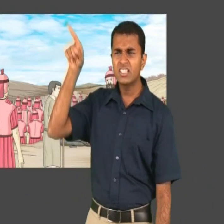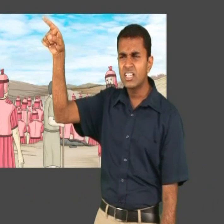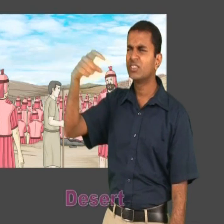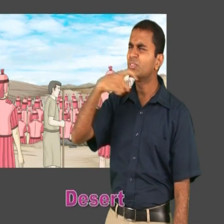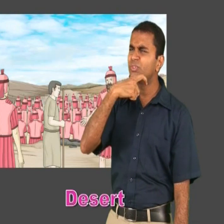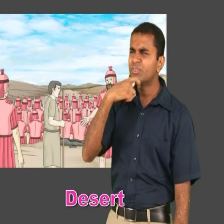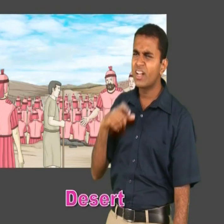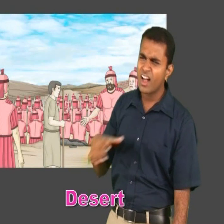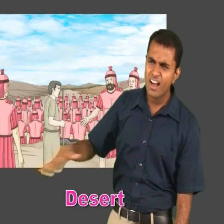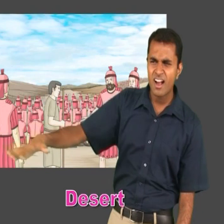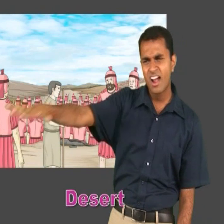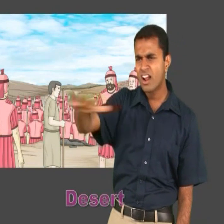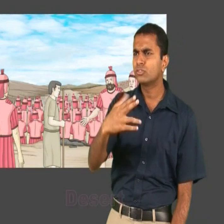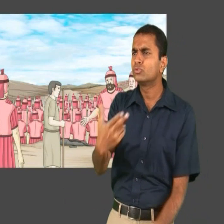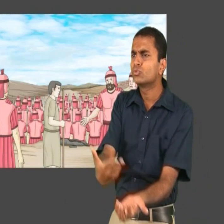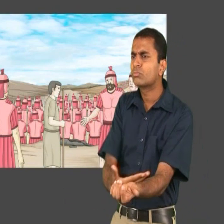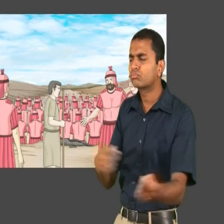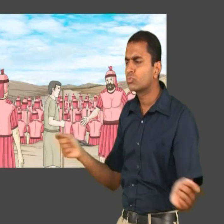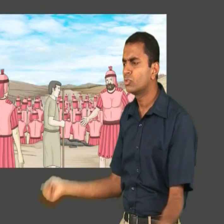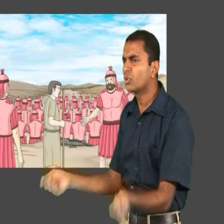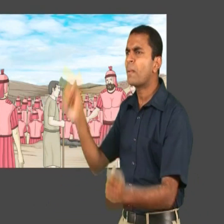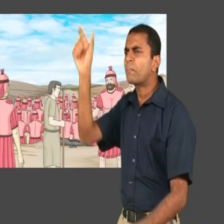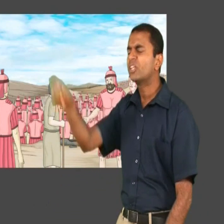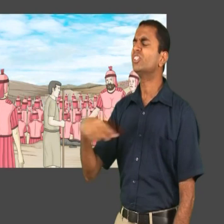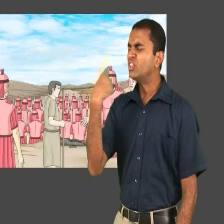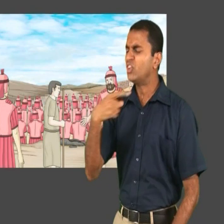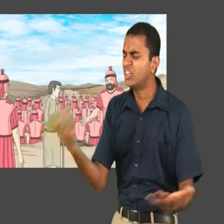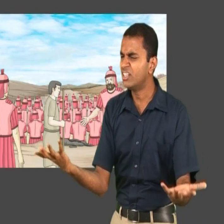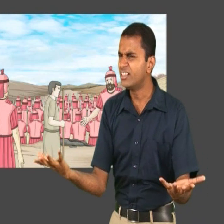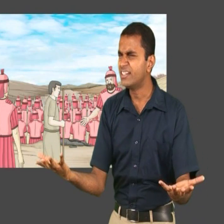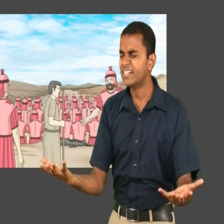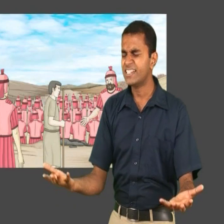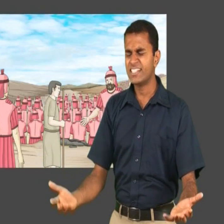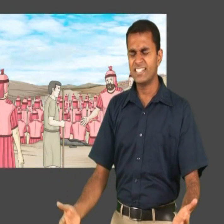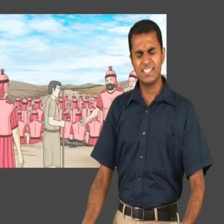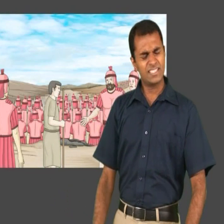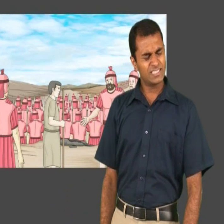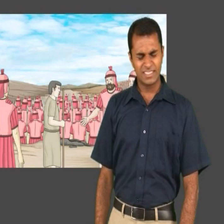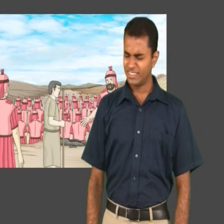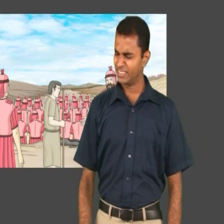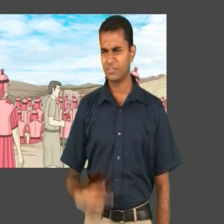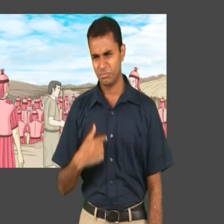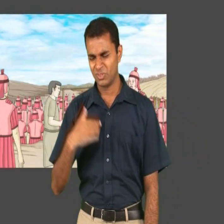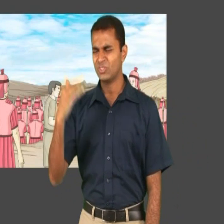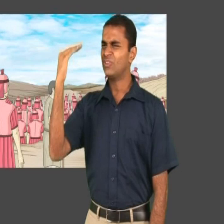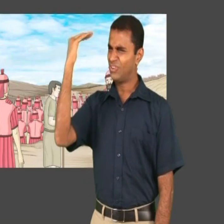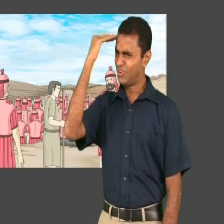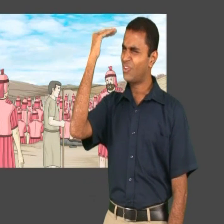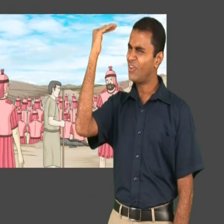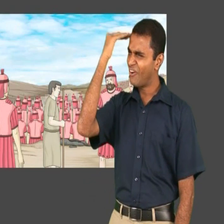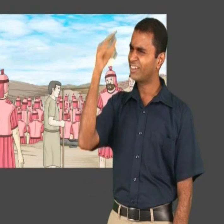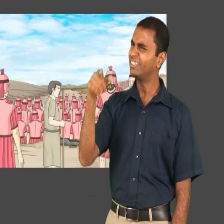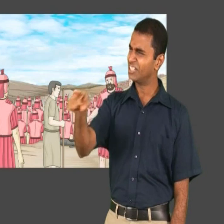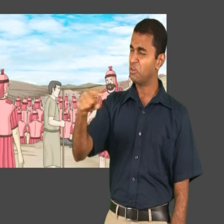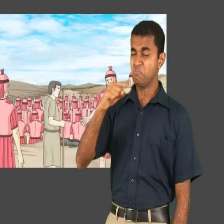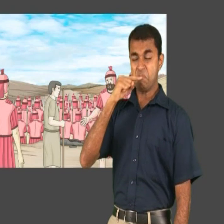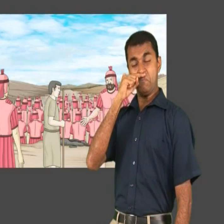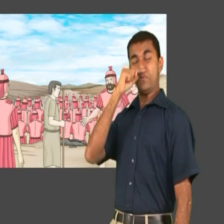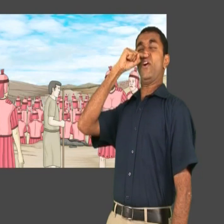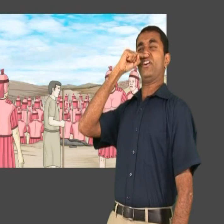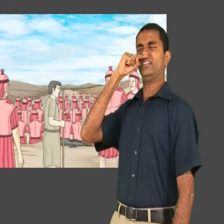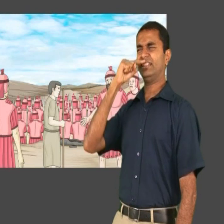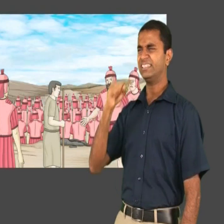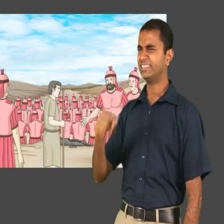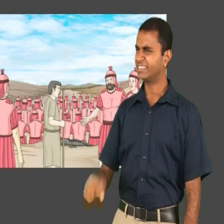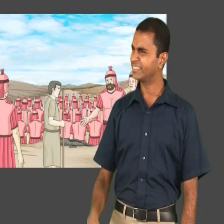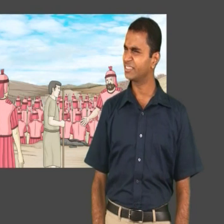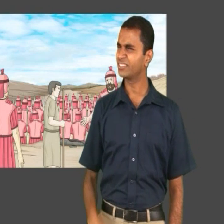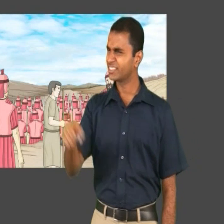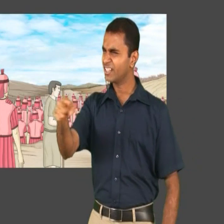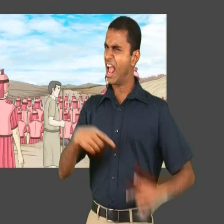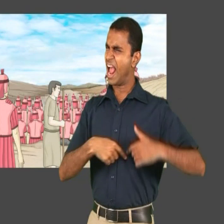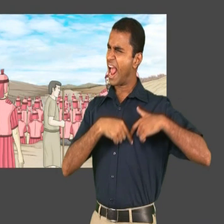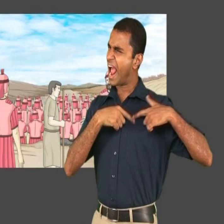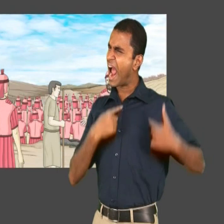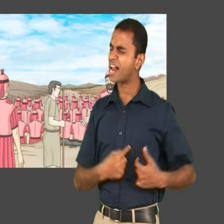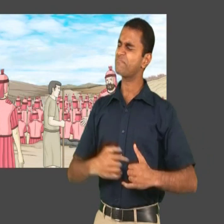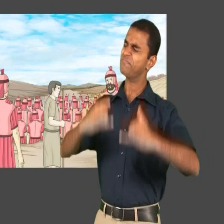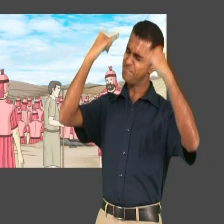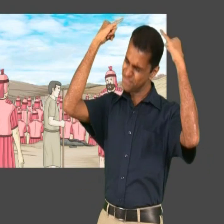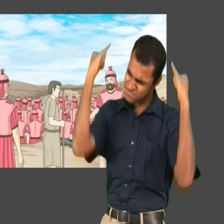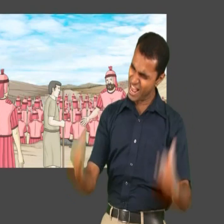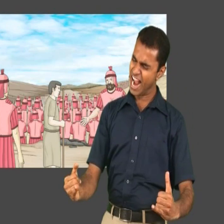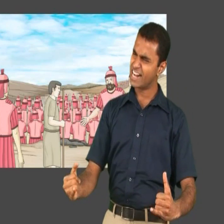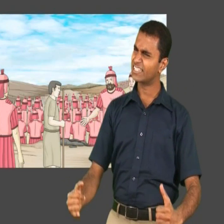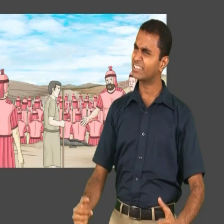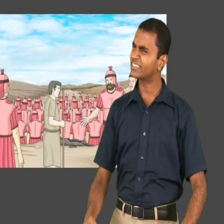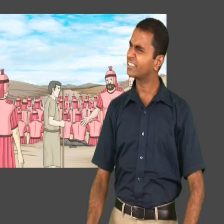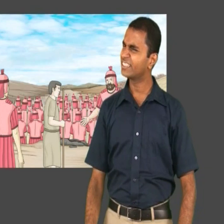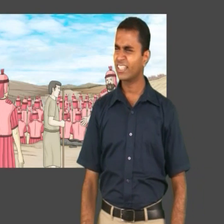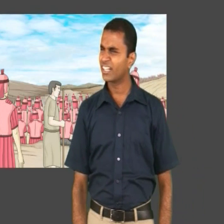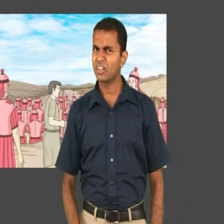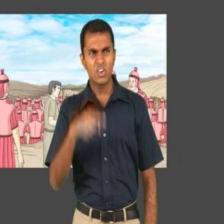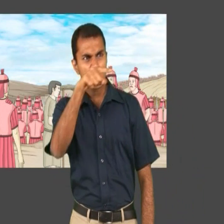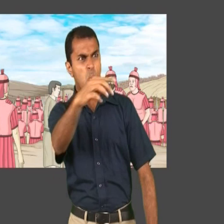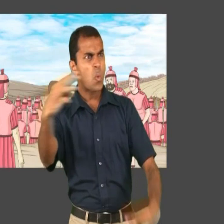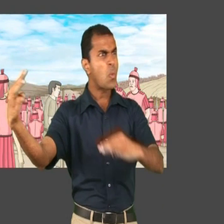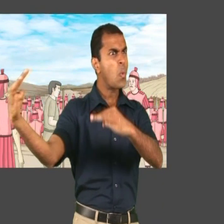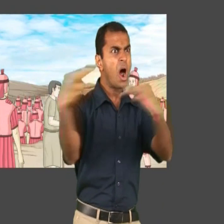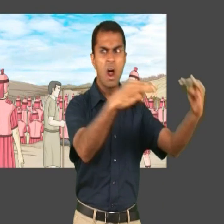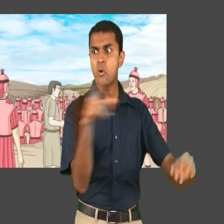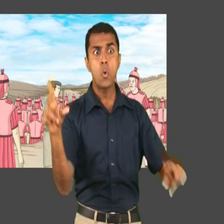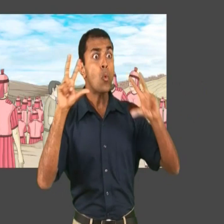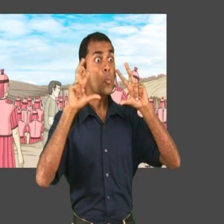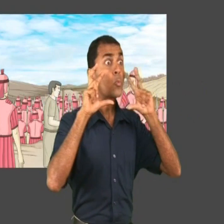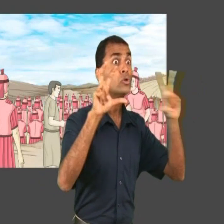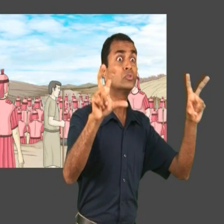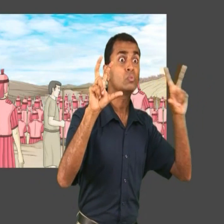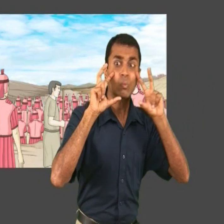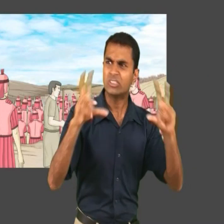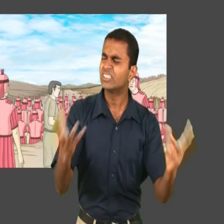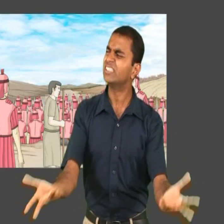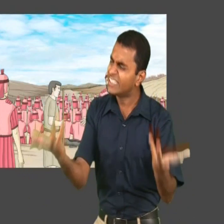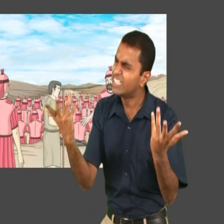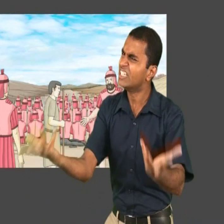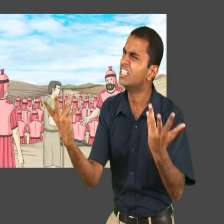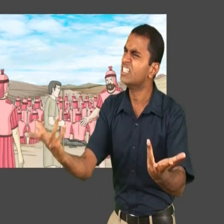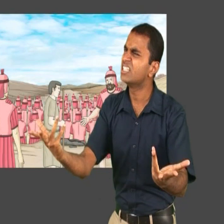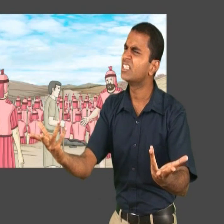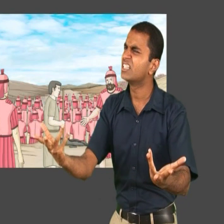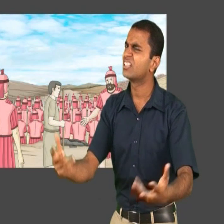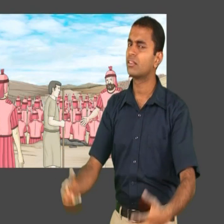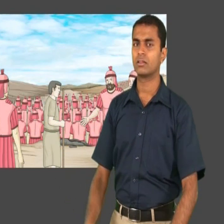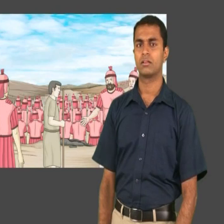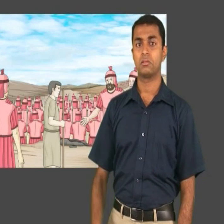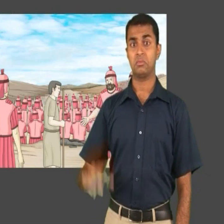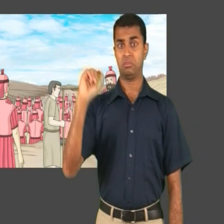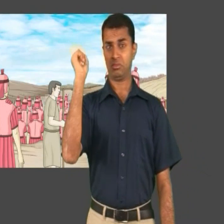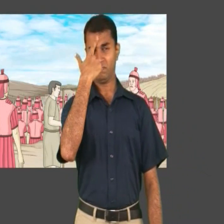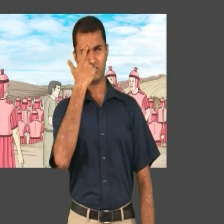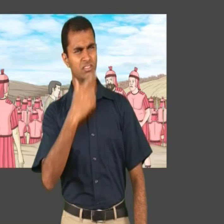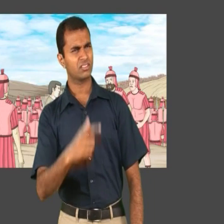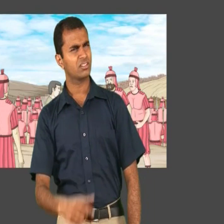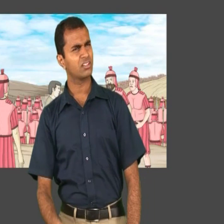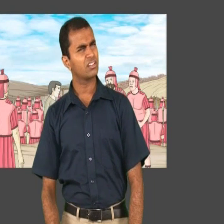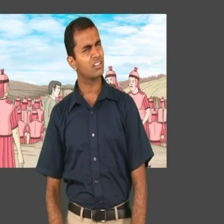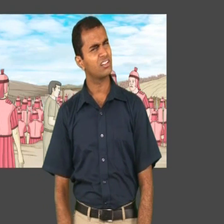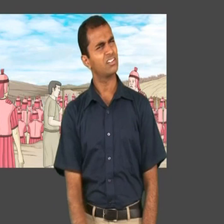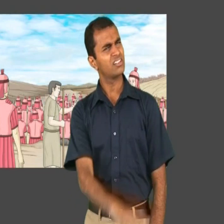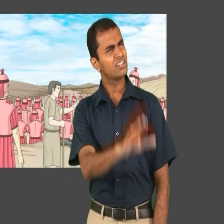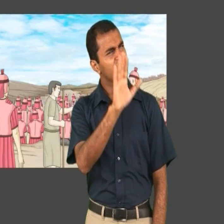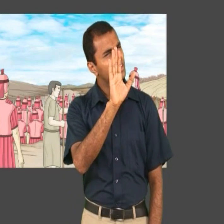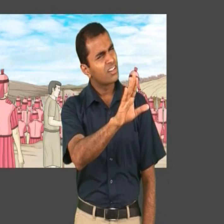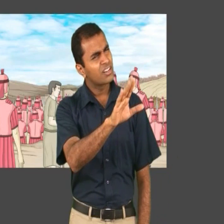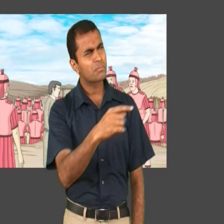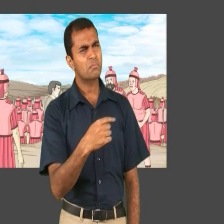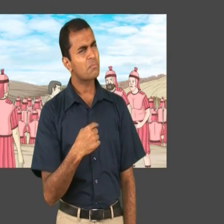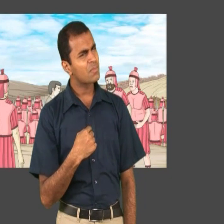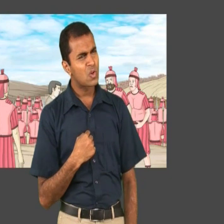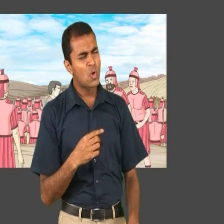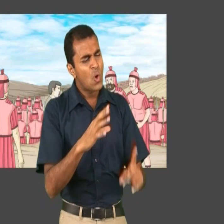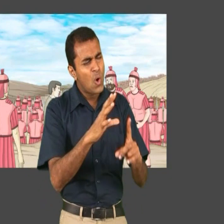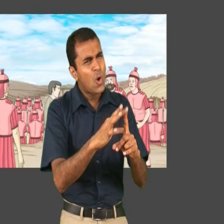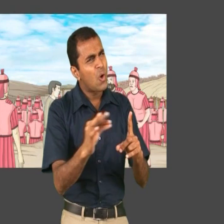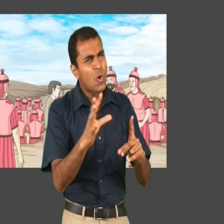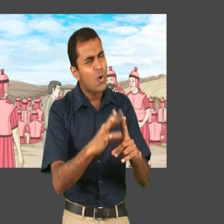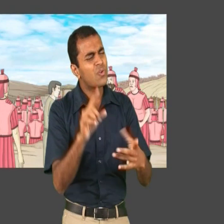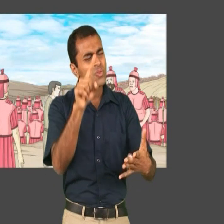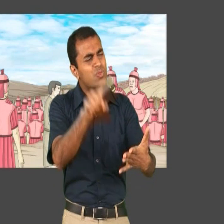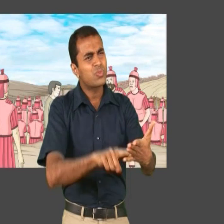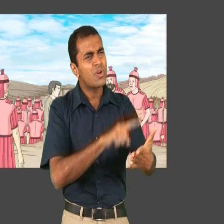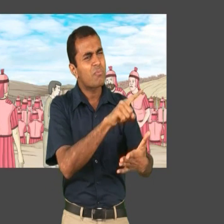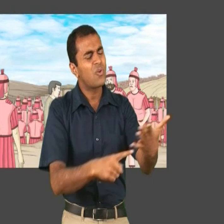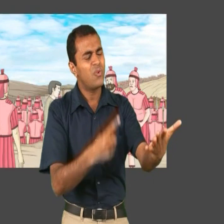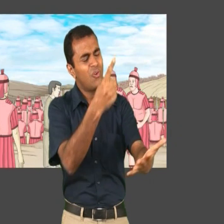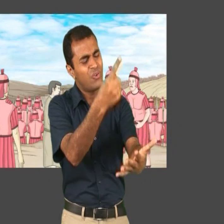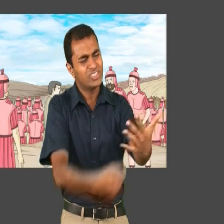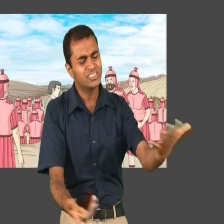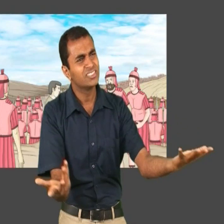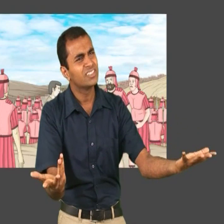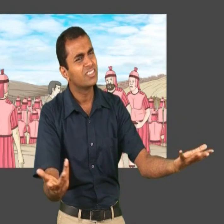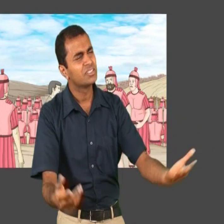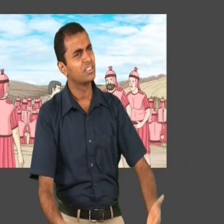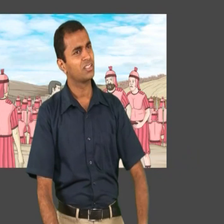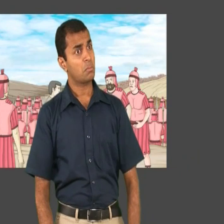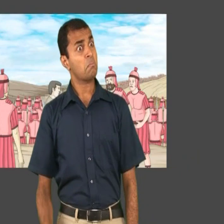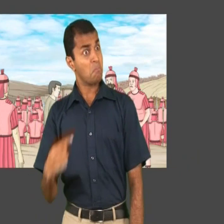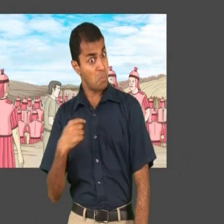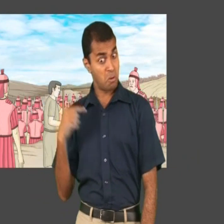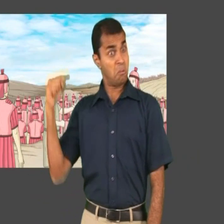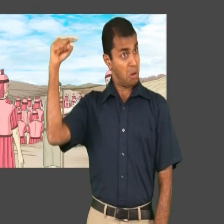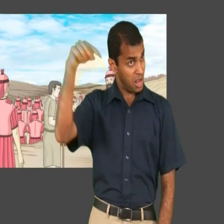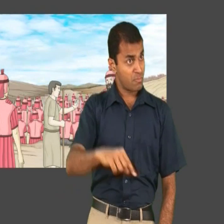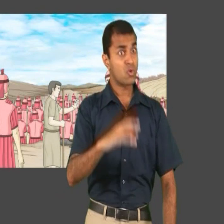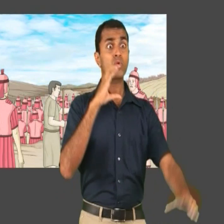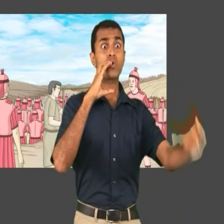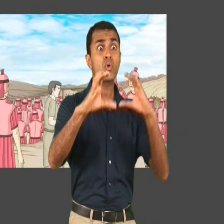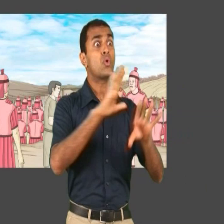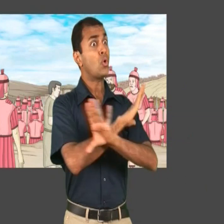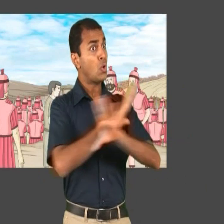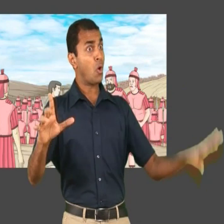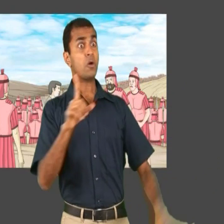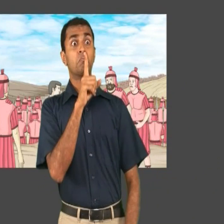“And with whom did you leave those few sheep in the wilderness? I know your pride and wickedness of heart—you have come down to see the battle!”